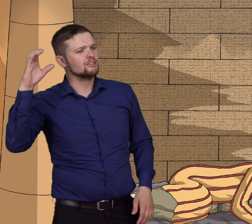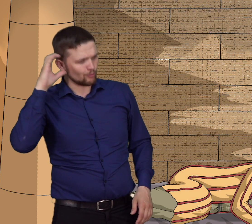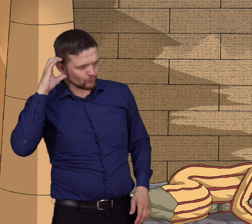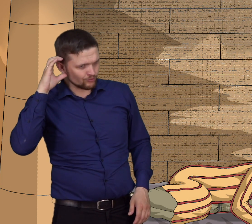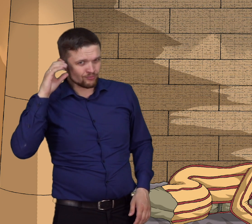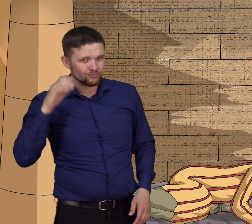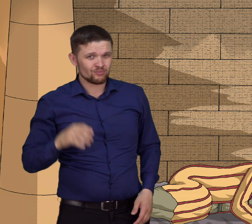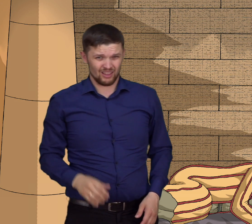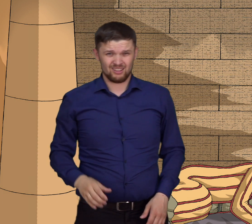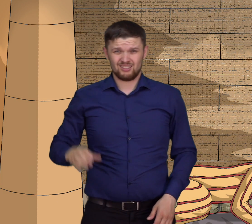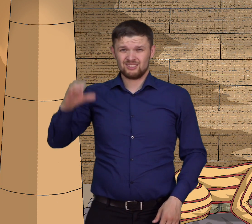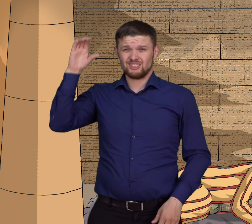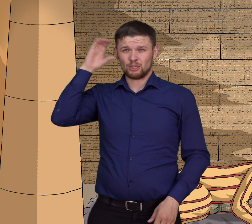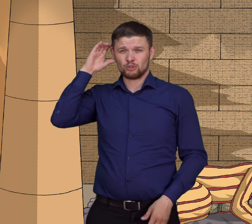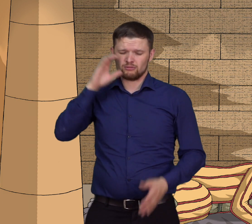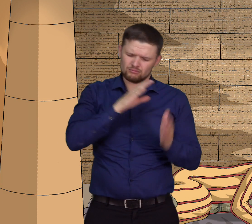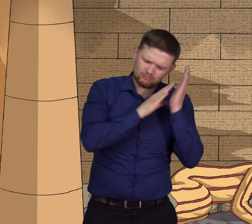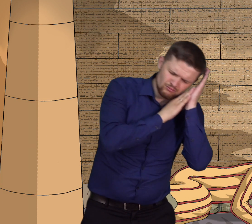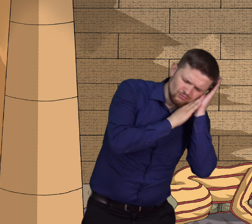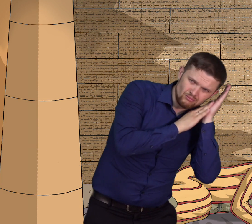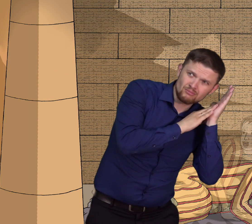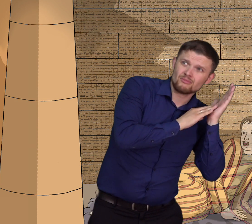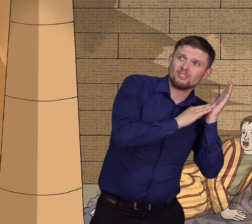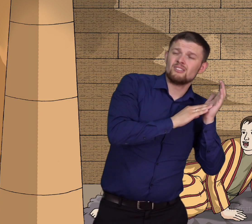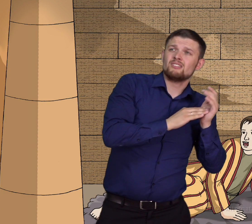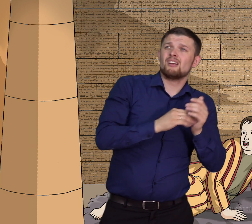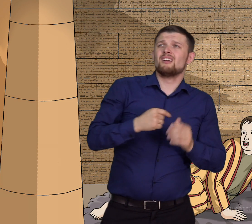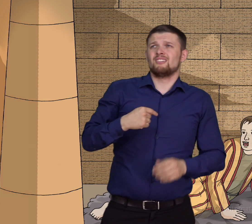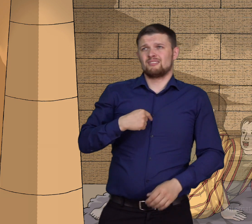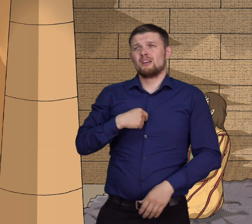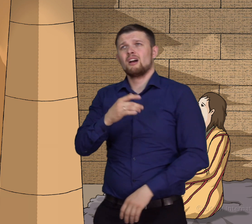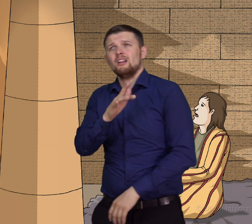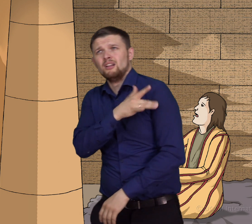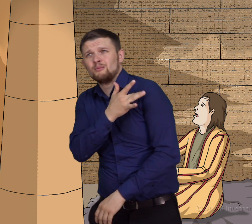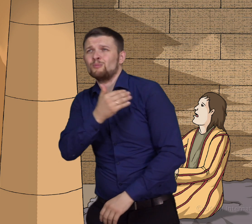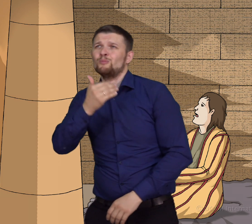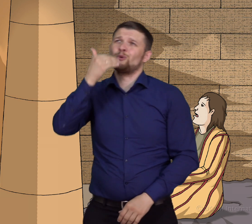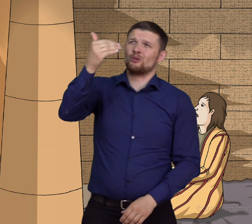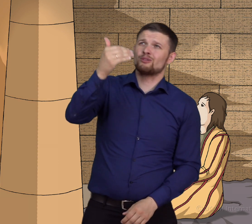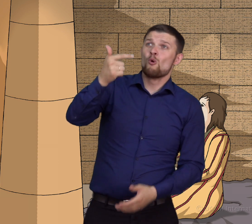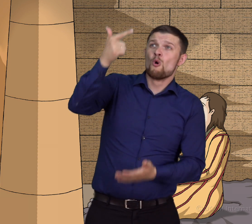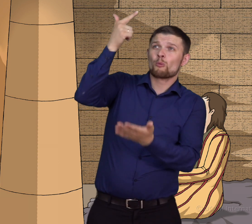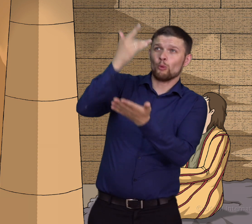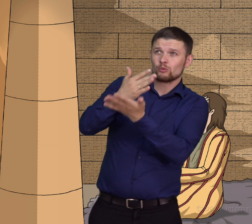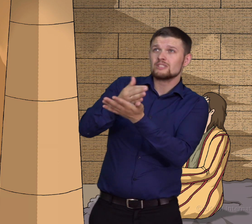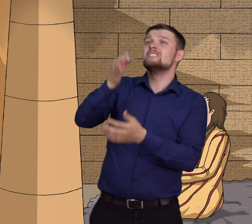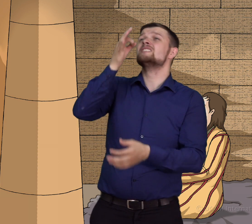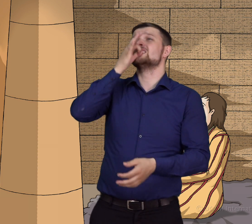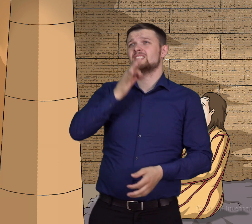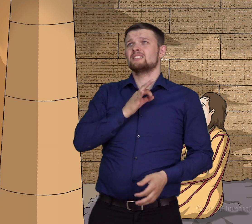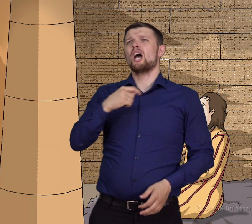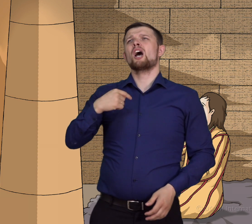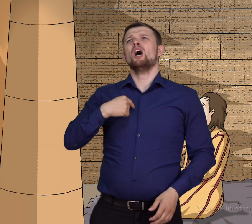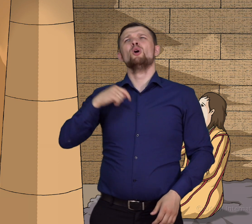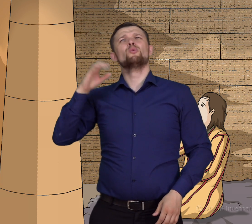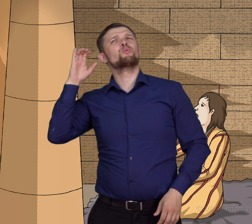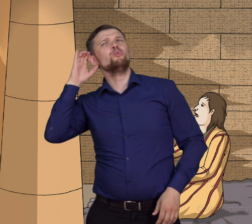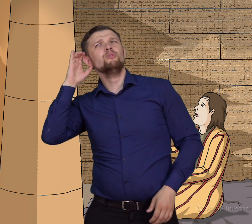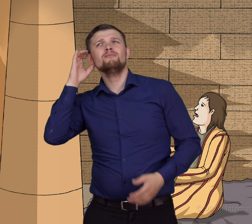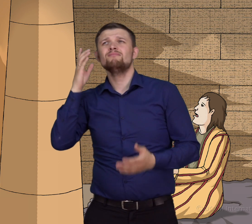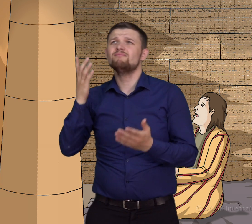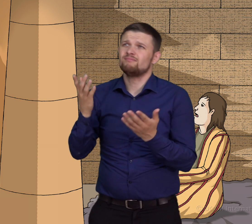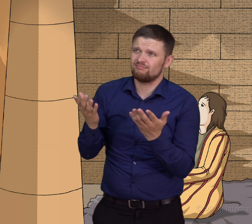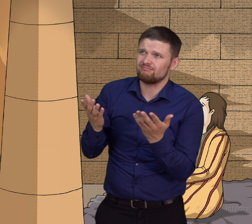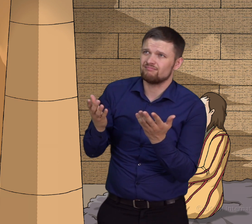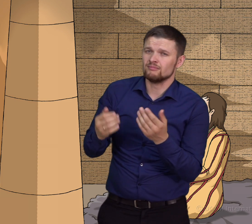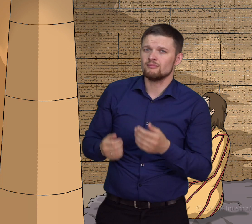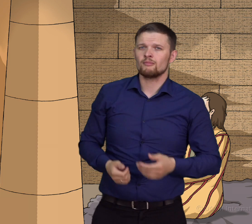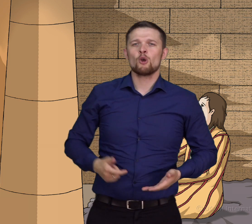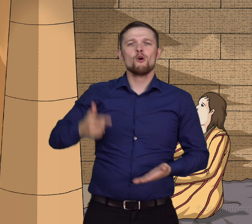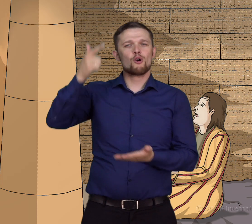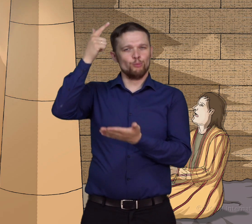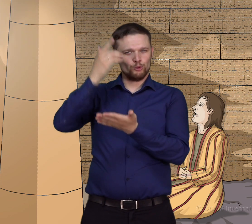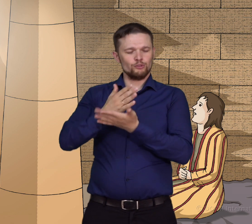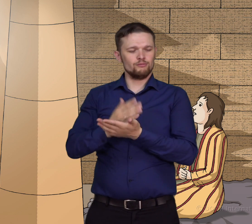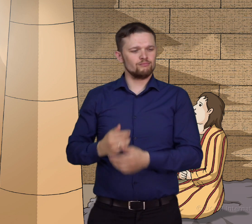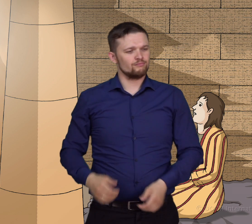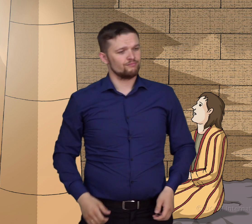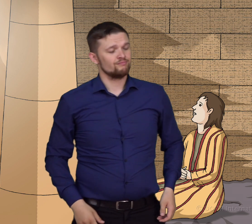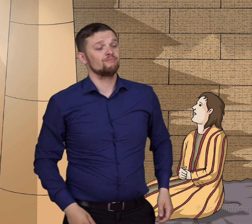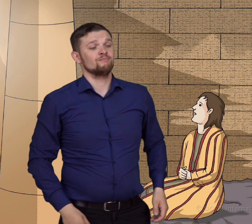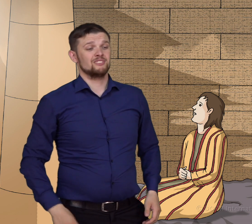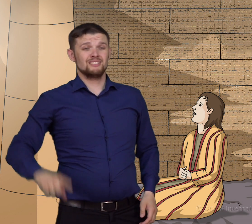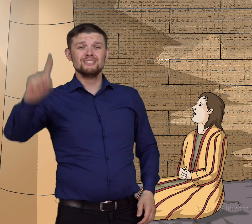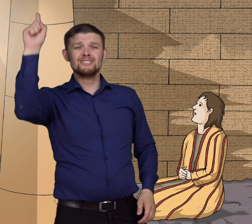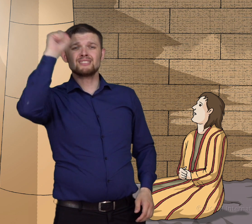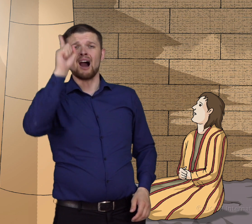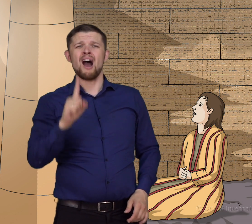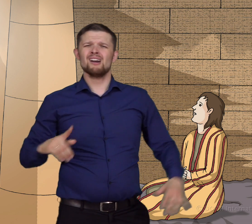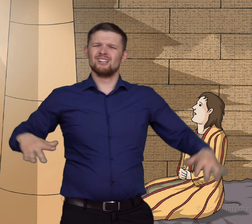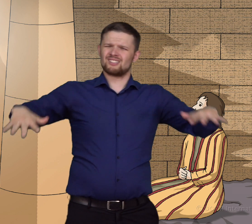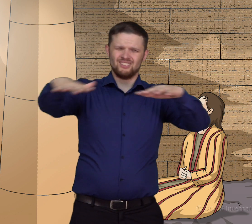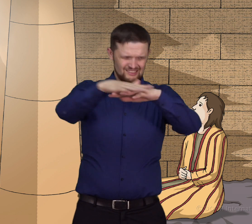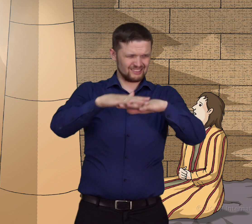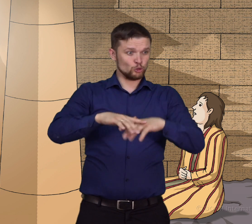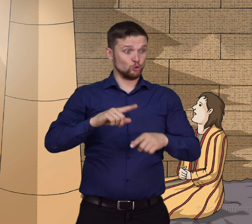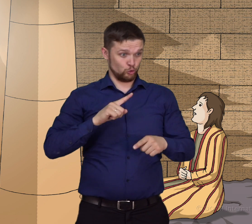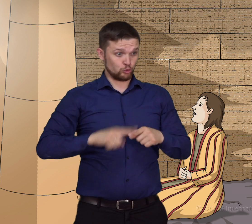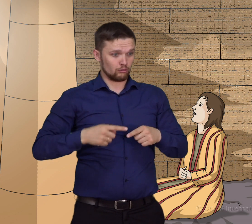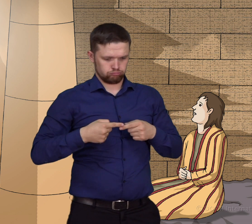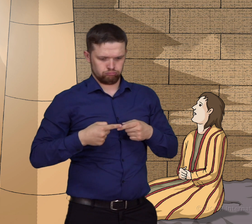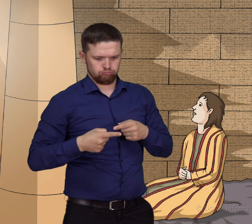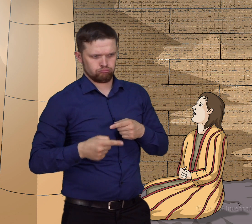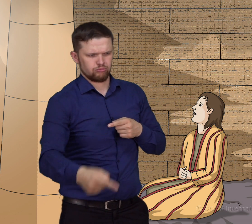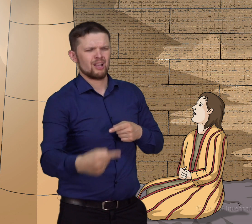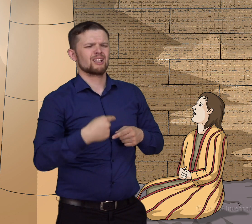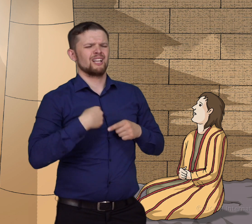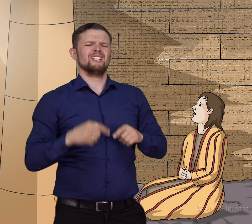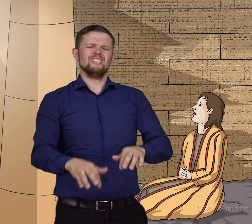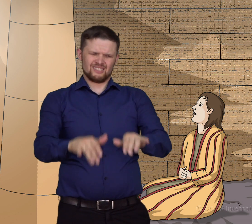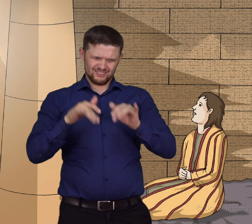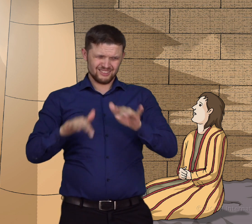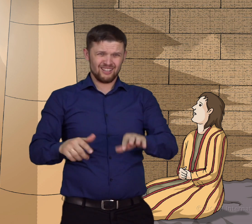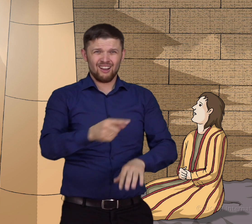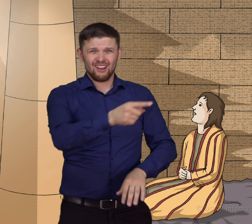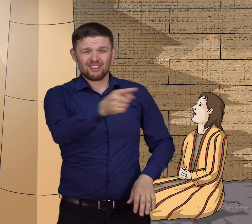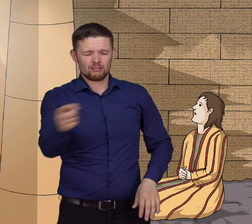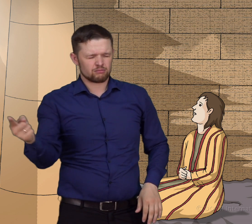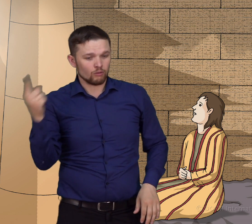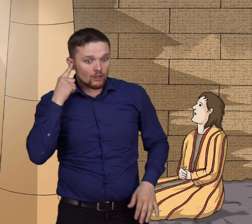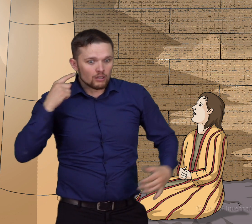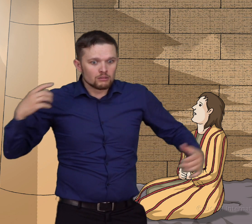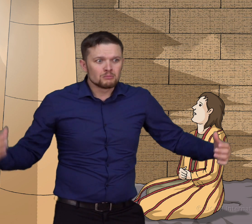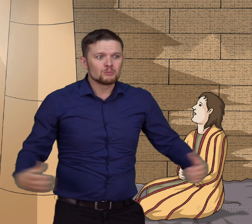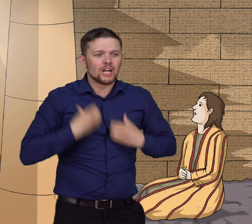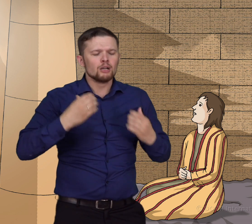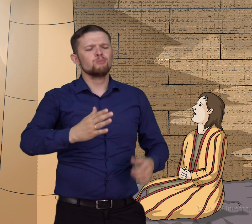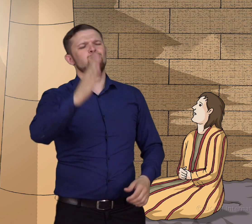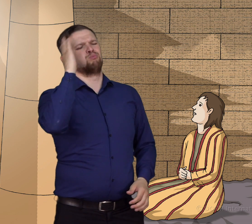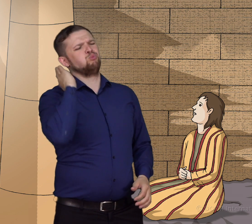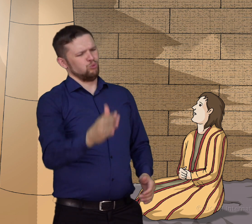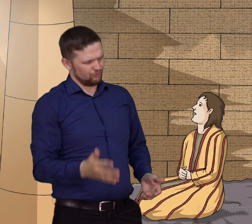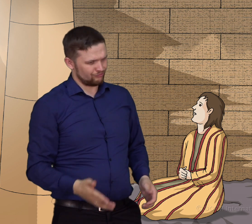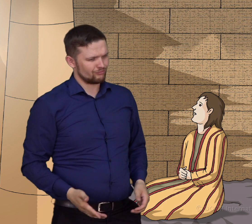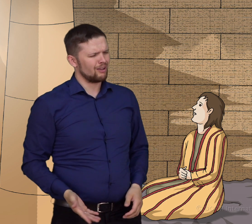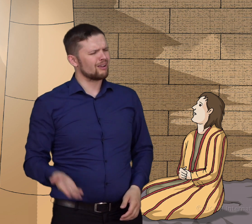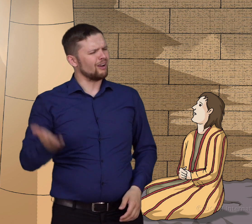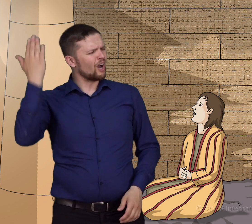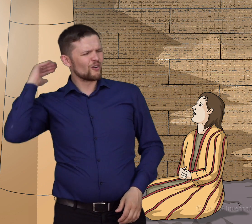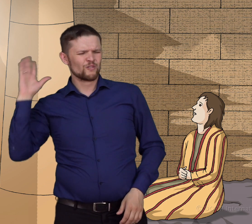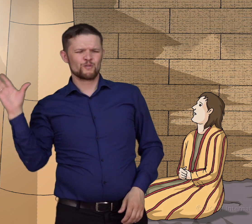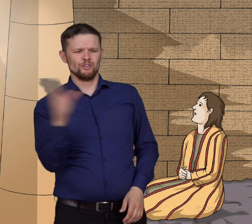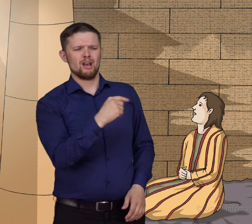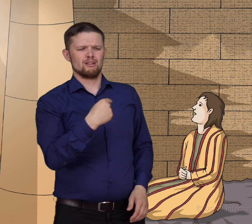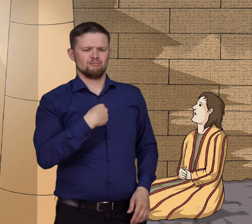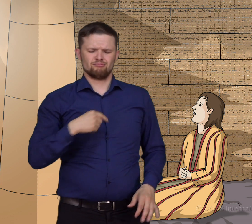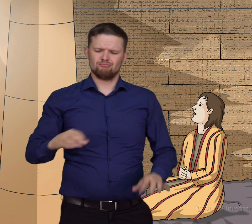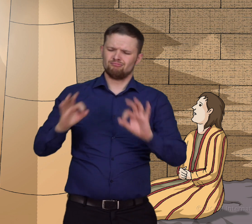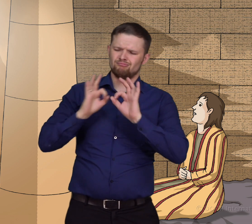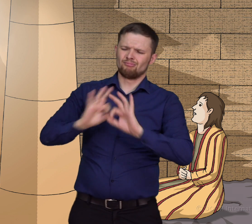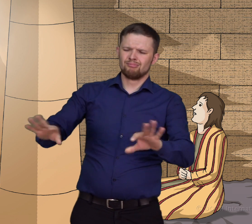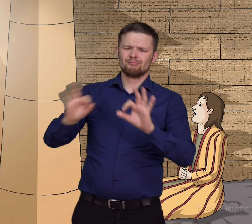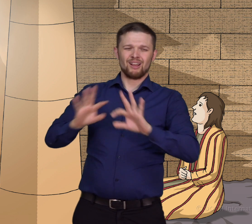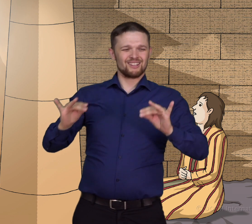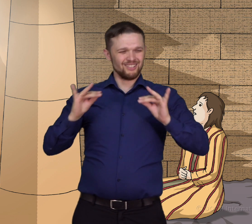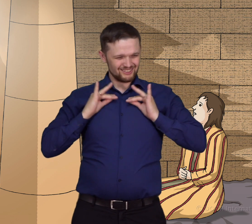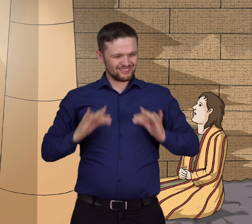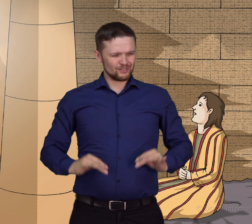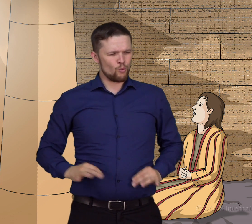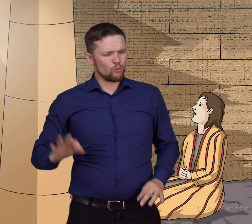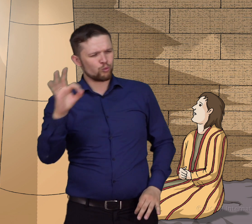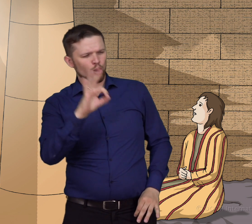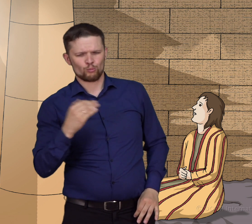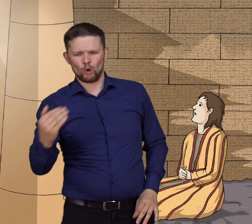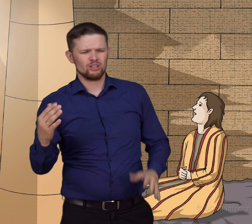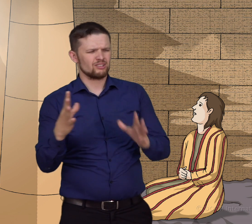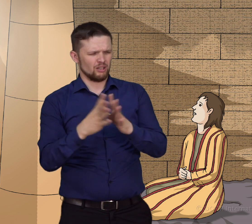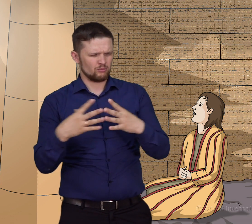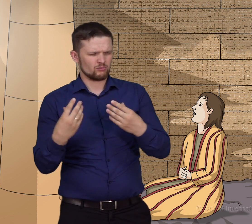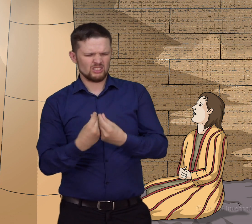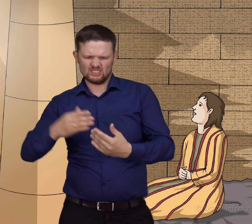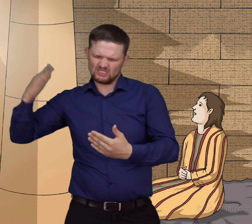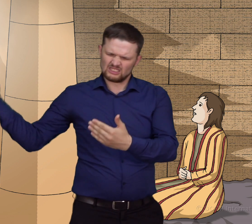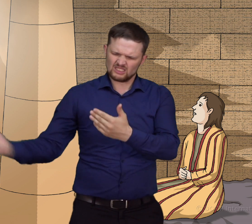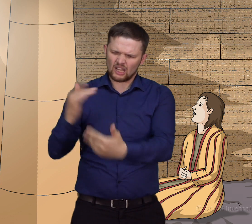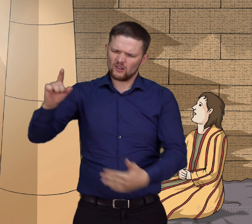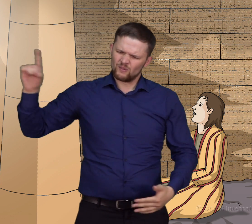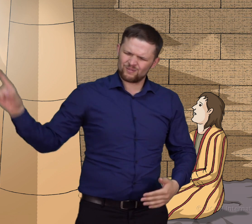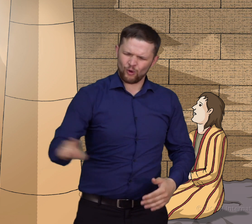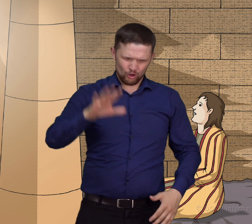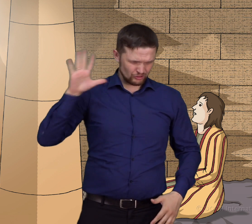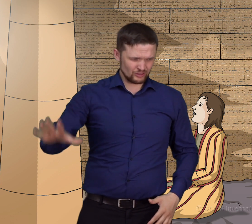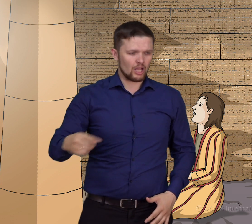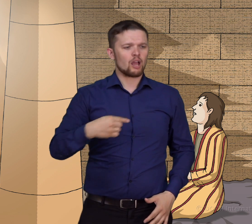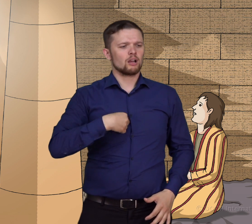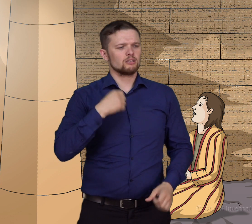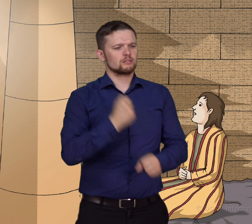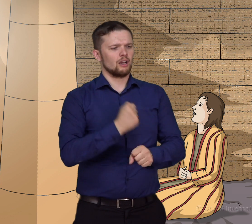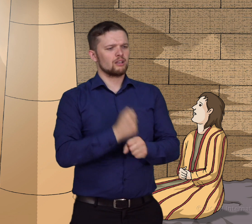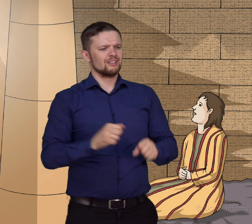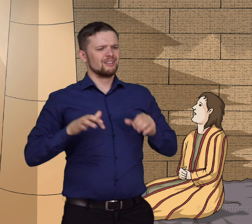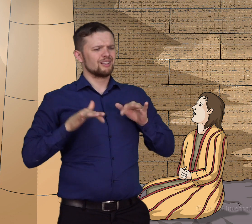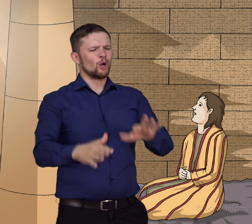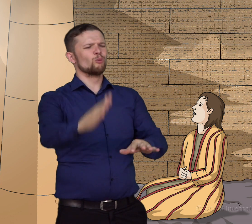Then the LORD came and stood there, calling as before, “Samuel! Samuel!” And Samuel answered, “Speak, for Your servant is listening.” Then the LORD said to Samuel, “I am about to do something in Israel at which the ears of all who hear it will tingle.